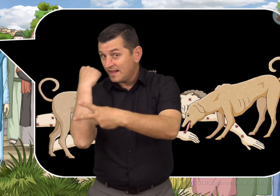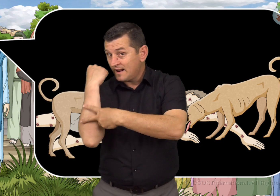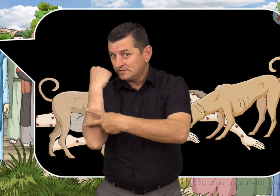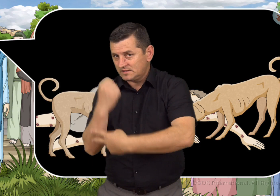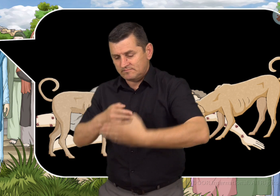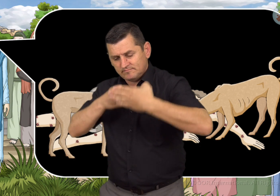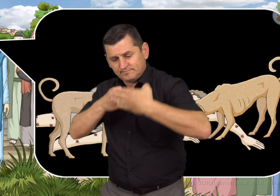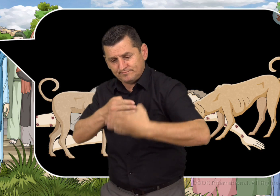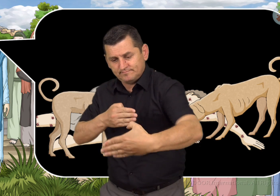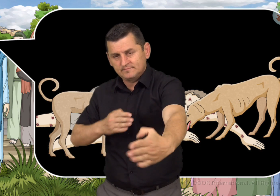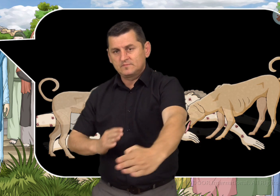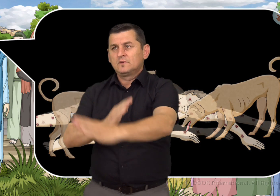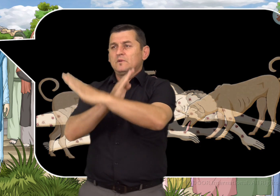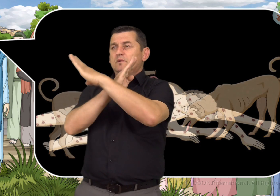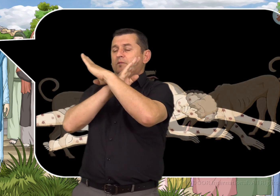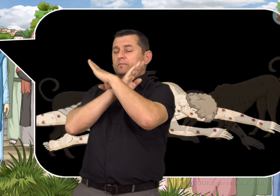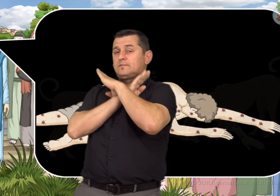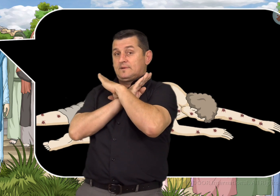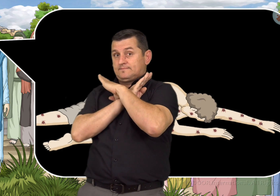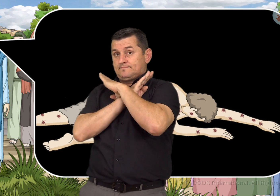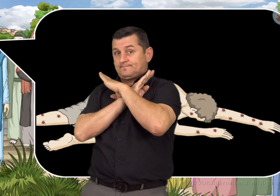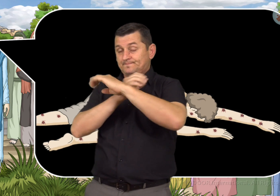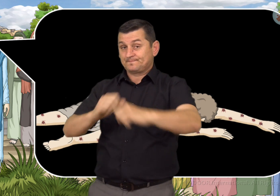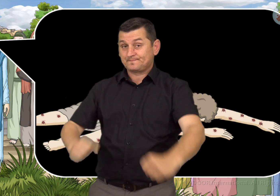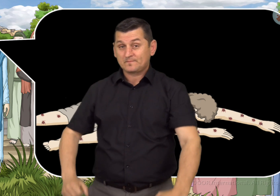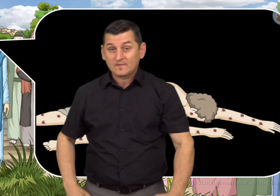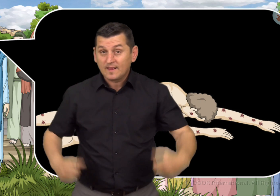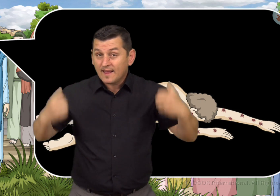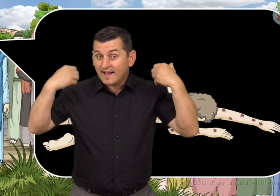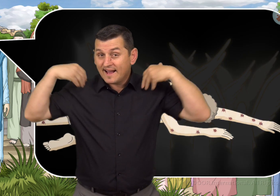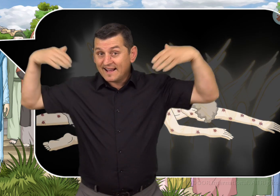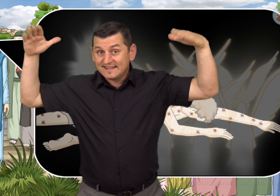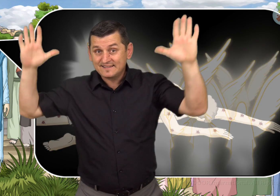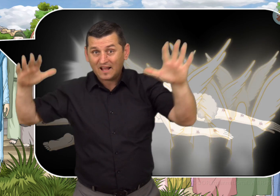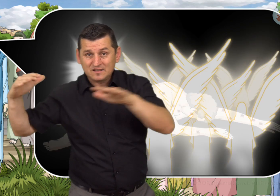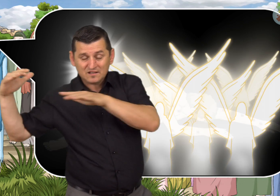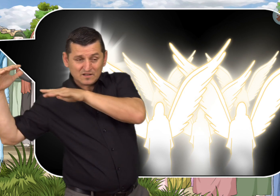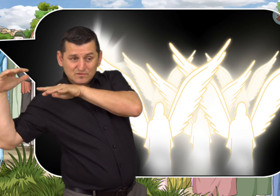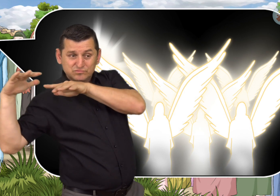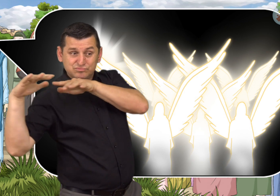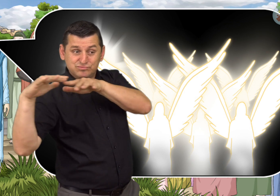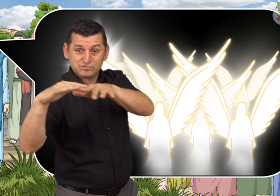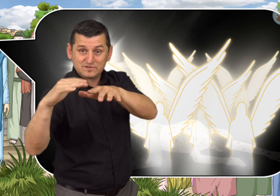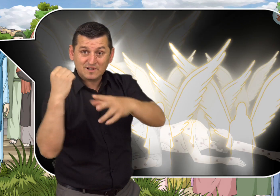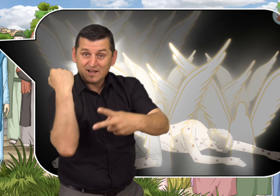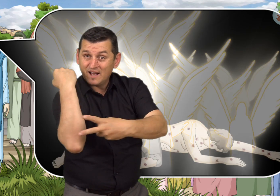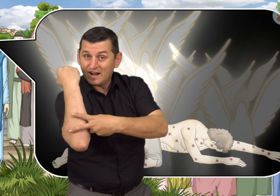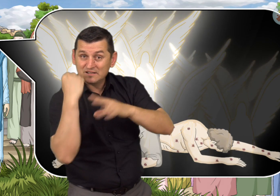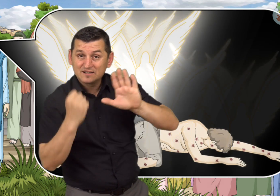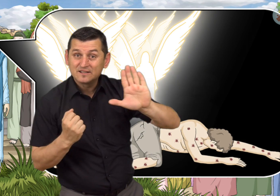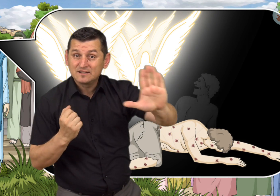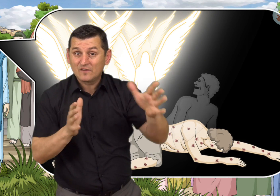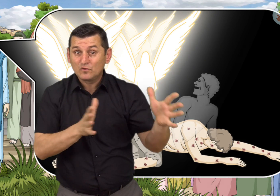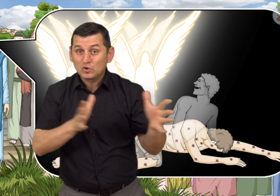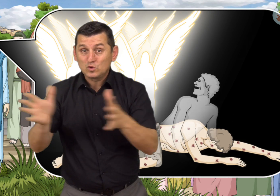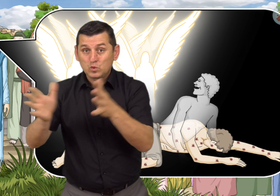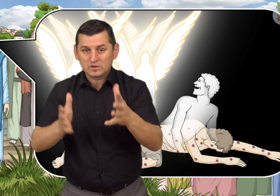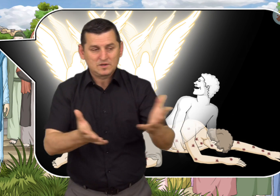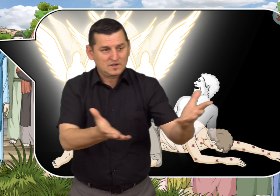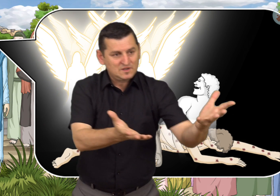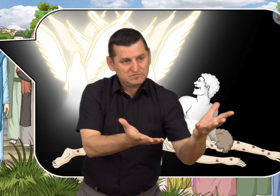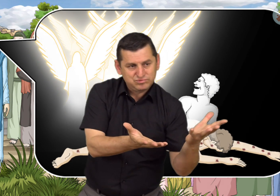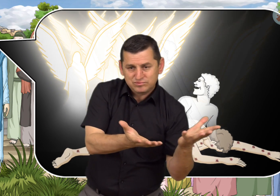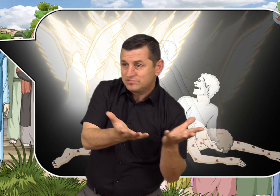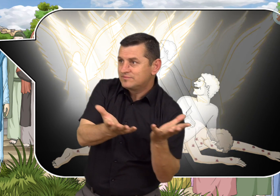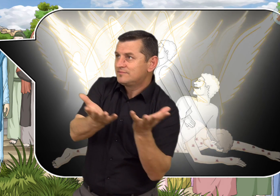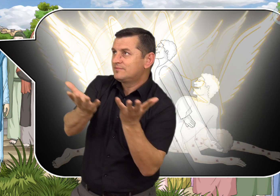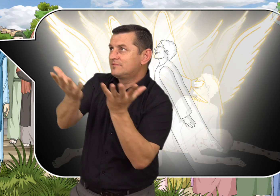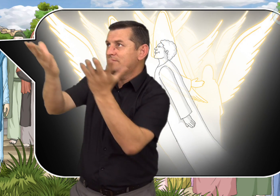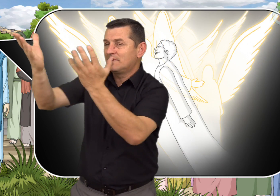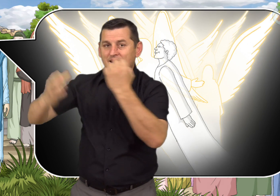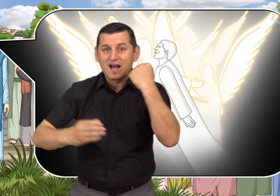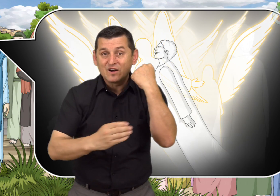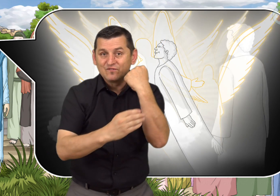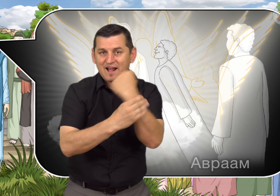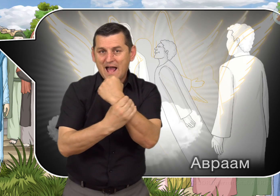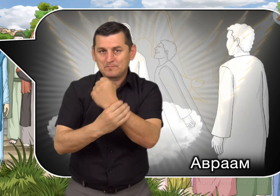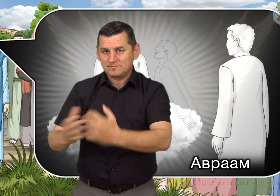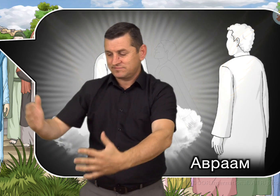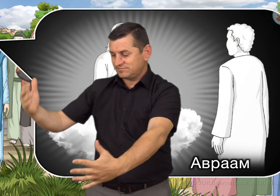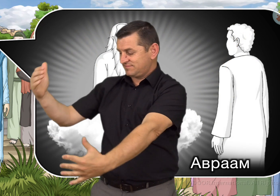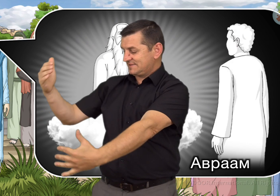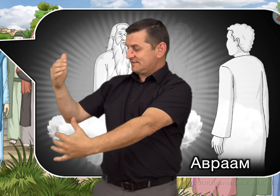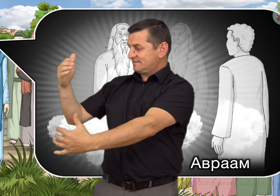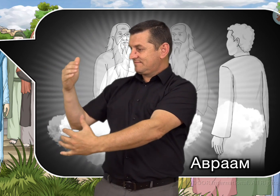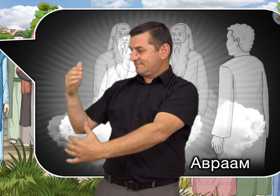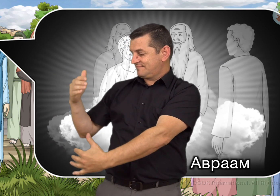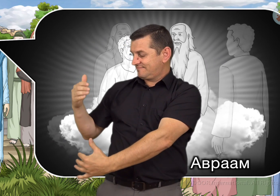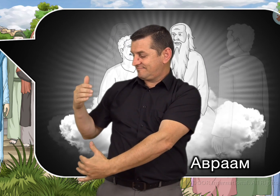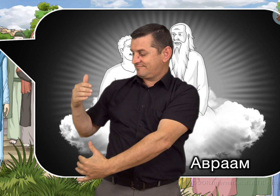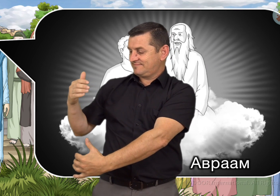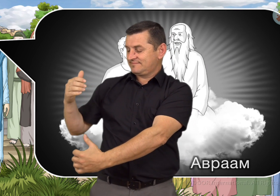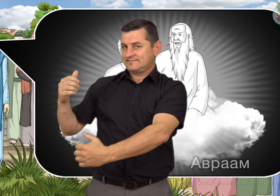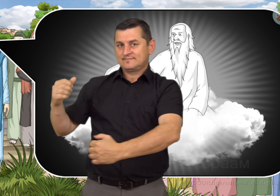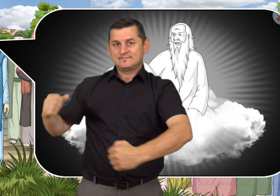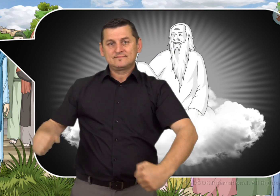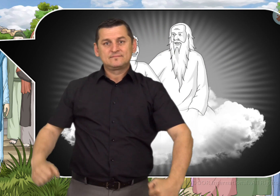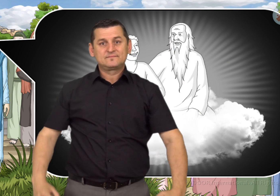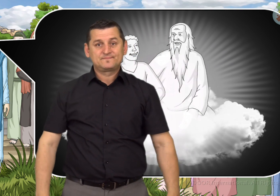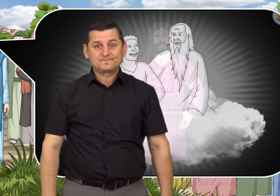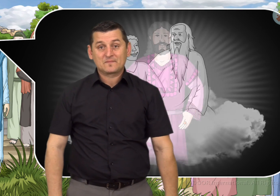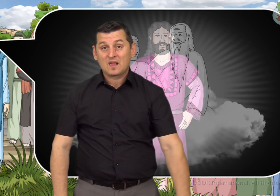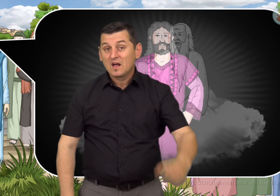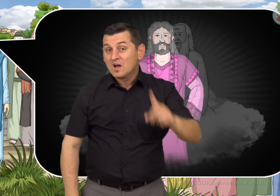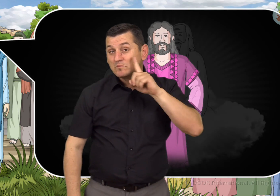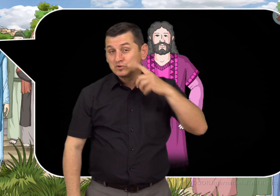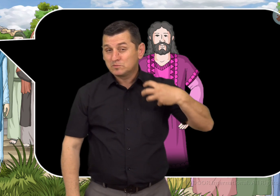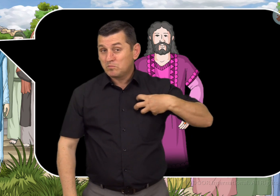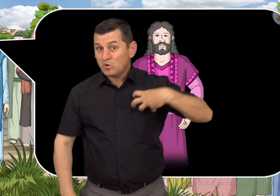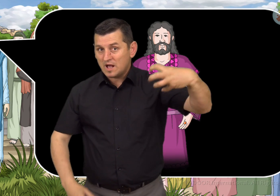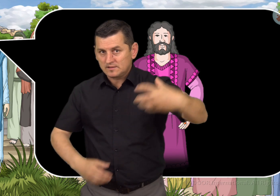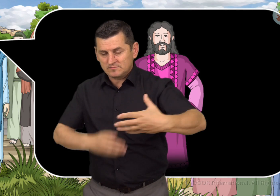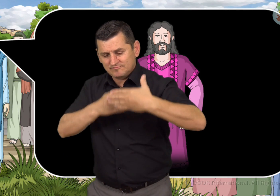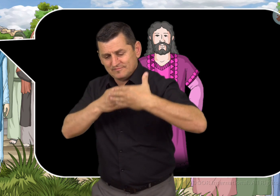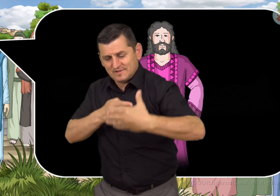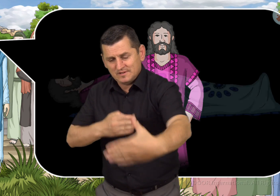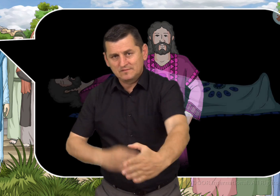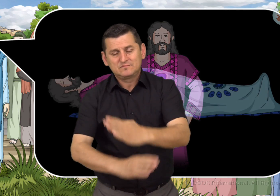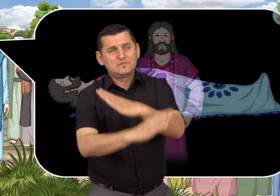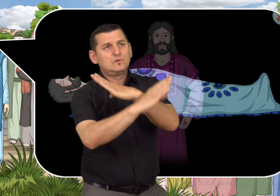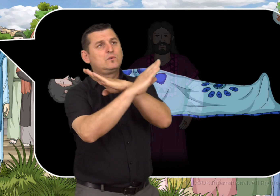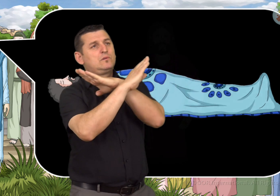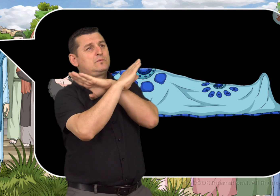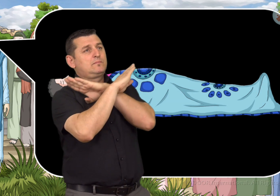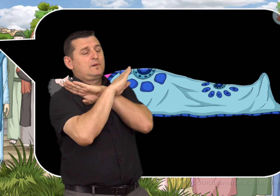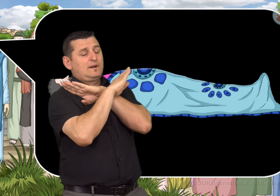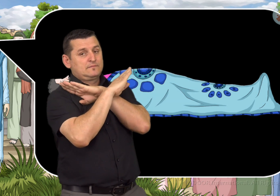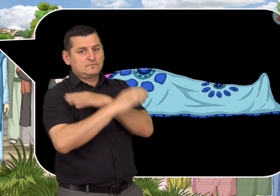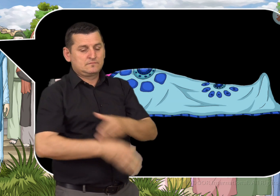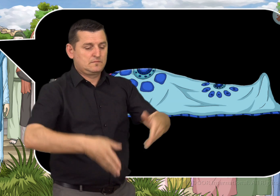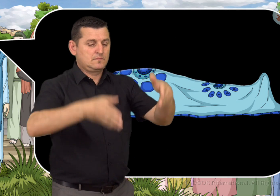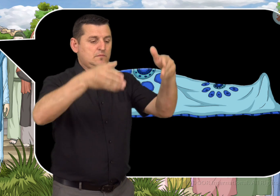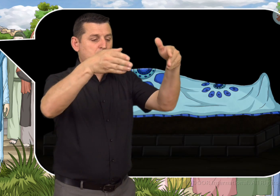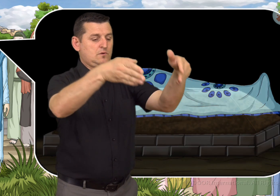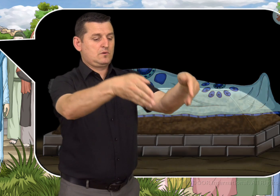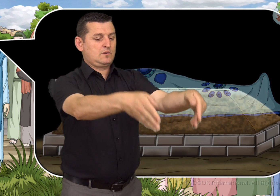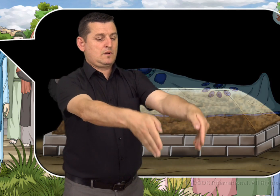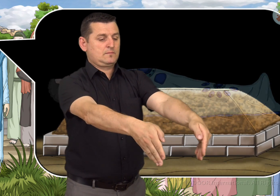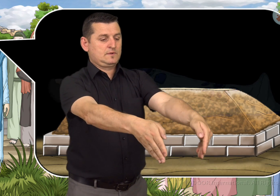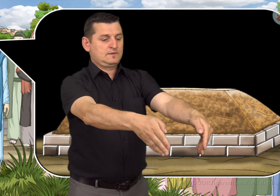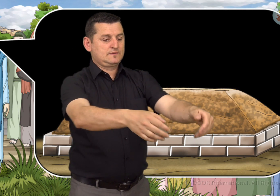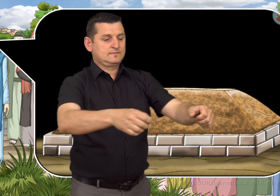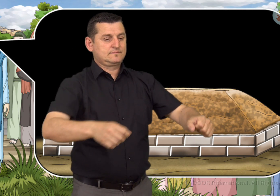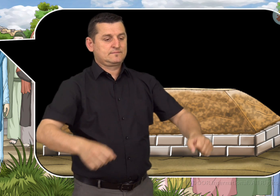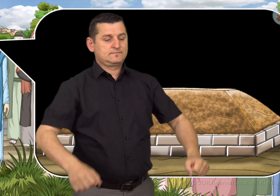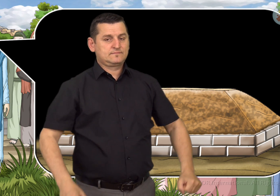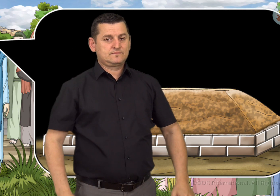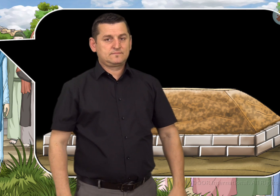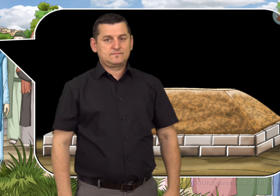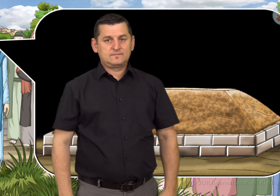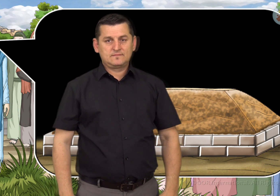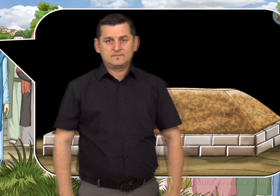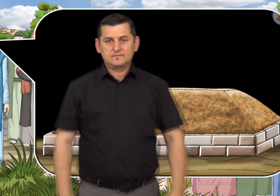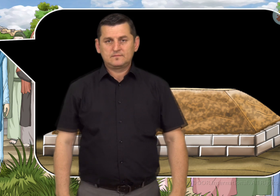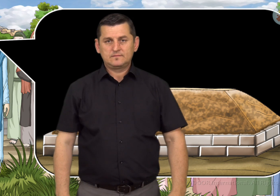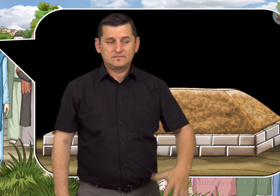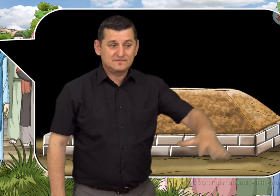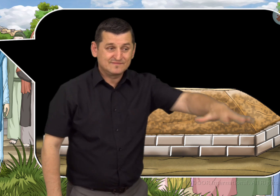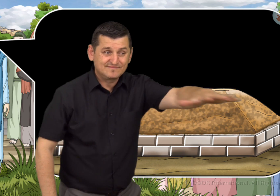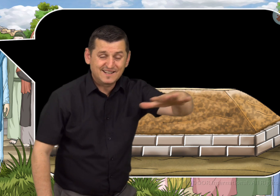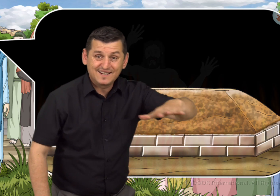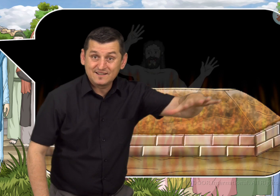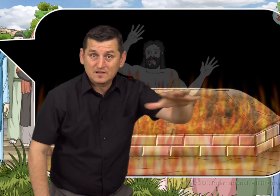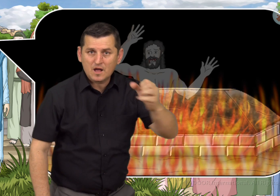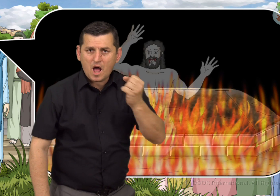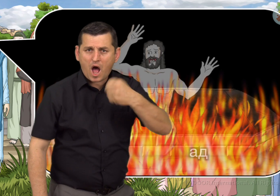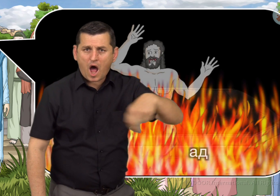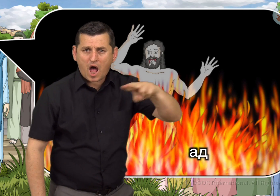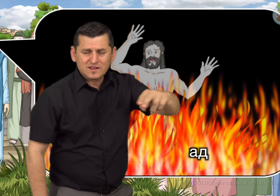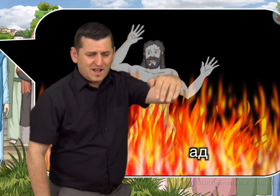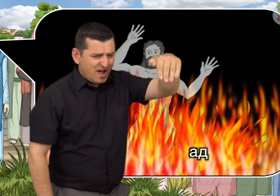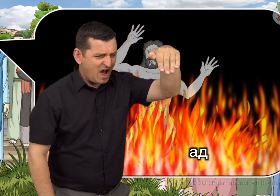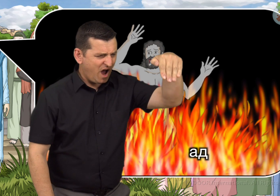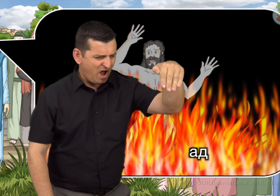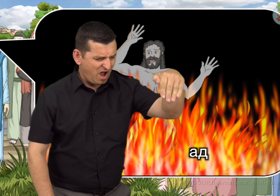One day the beggar died and was carried by the angels to Abraham’s side. And the rich man also died and was buried.